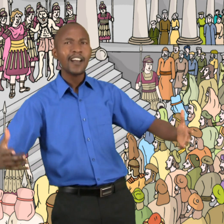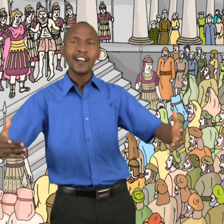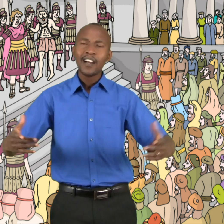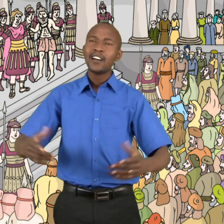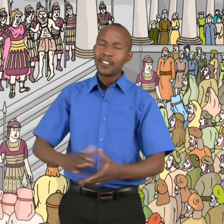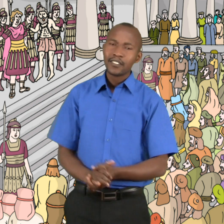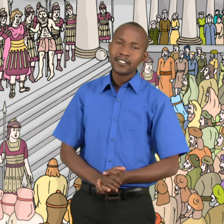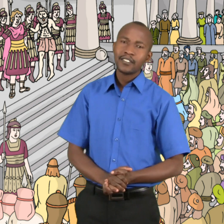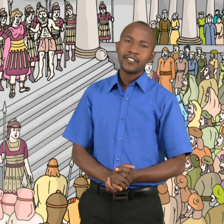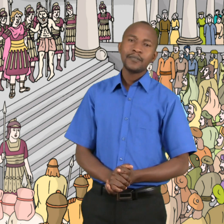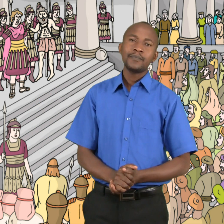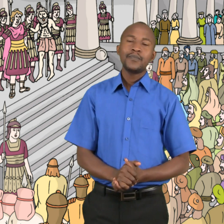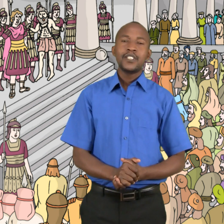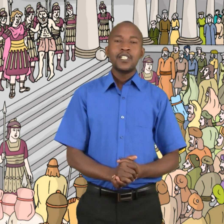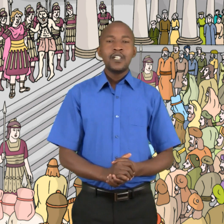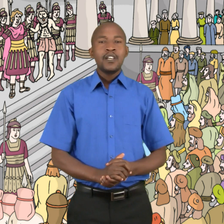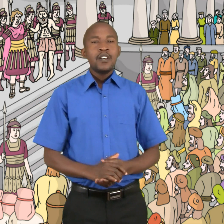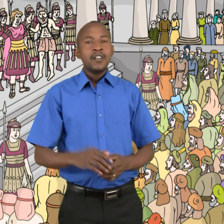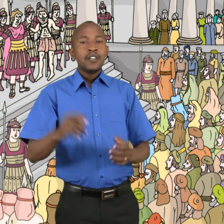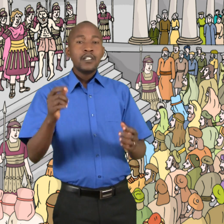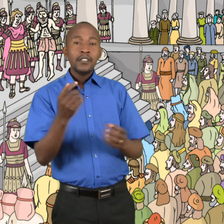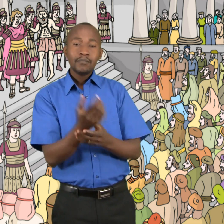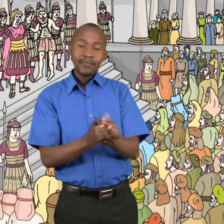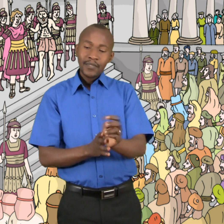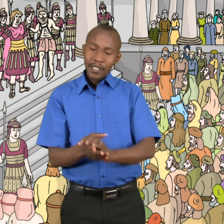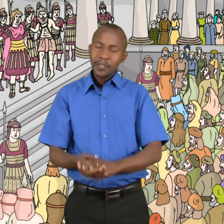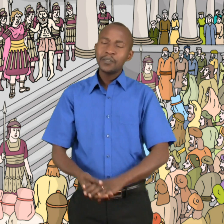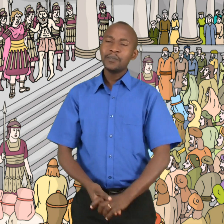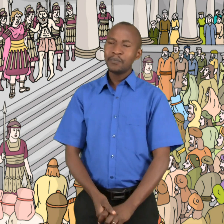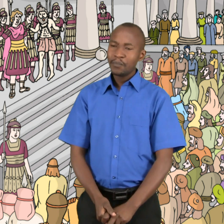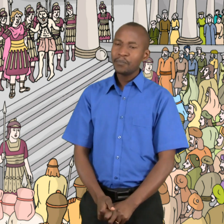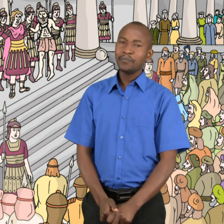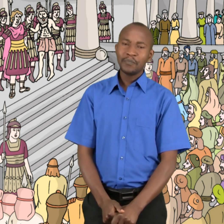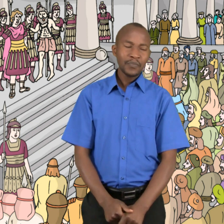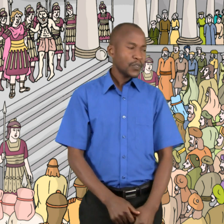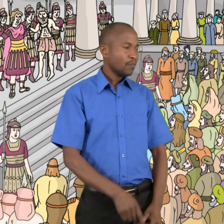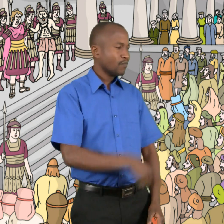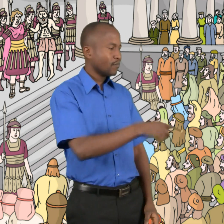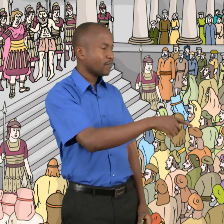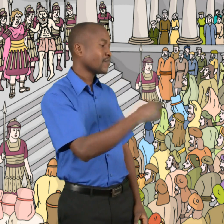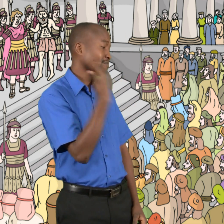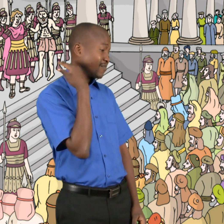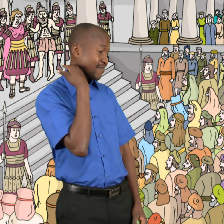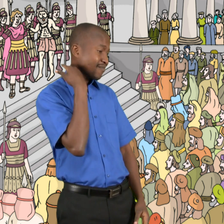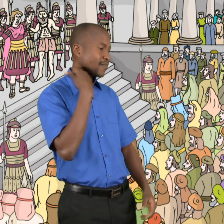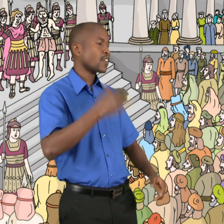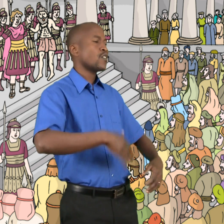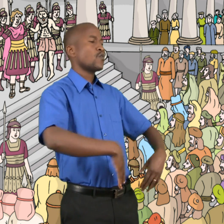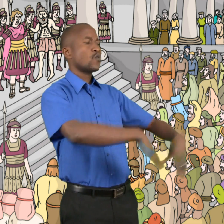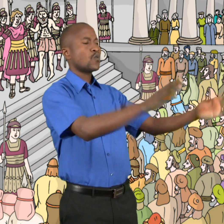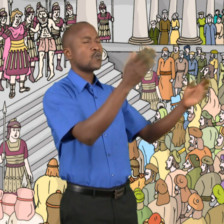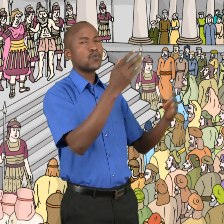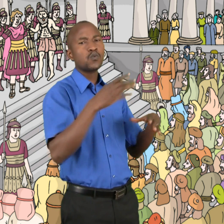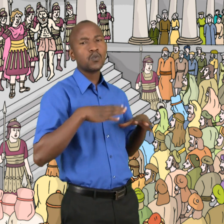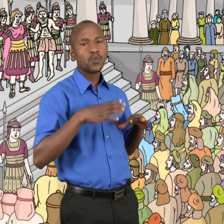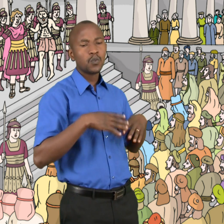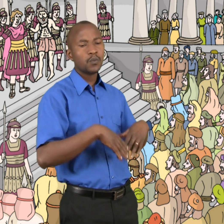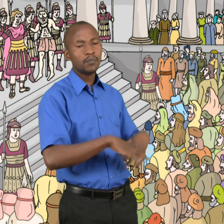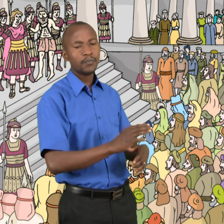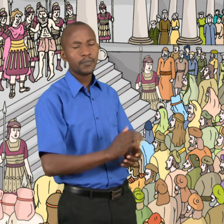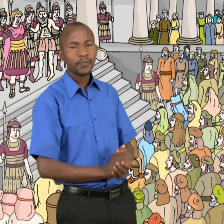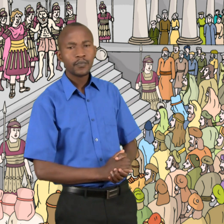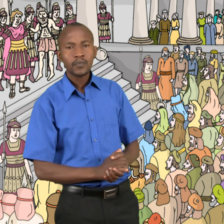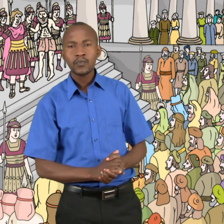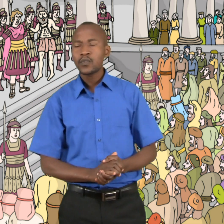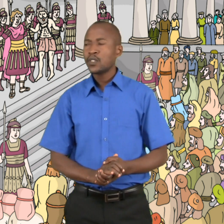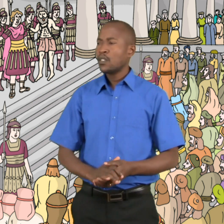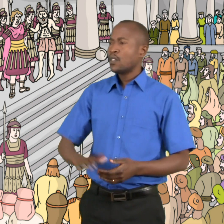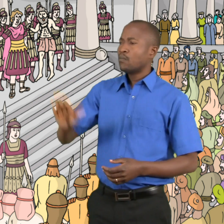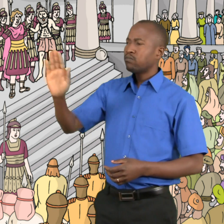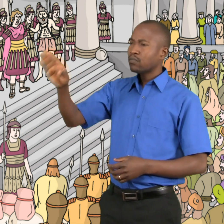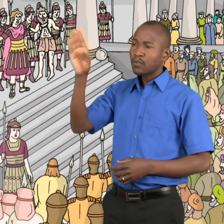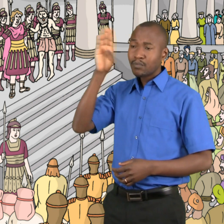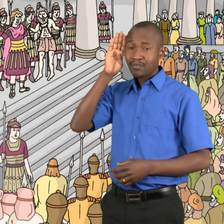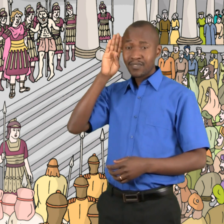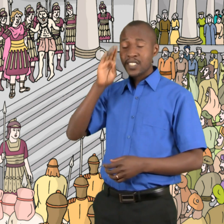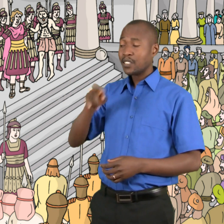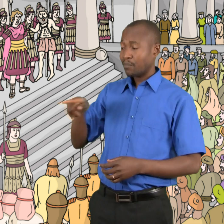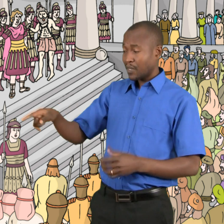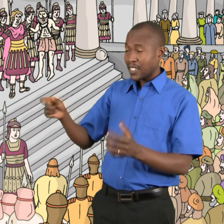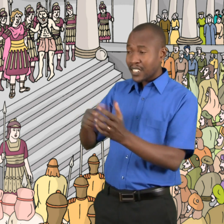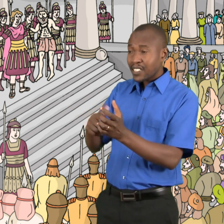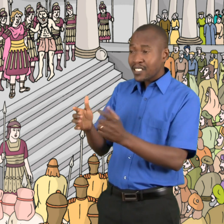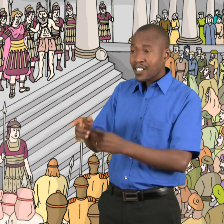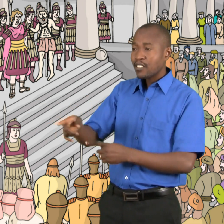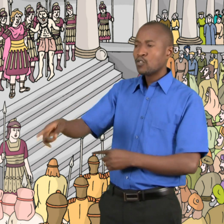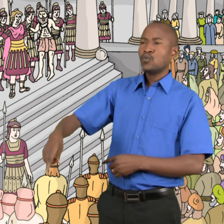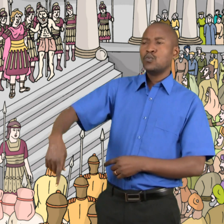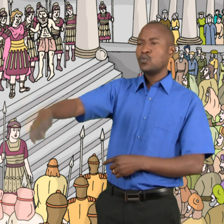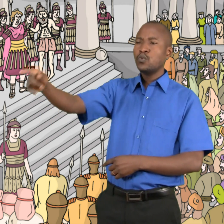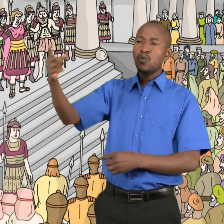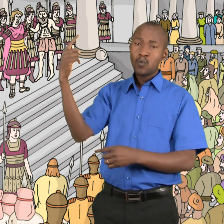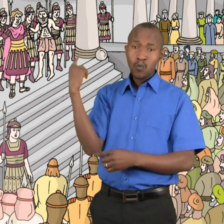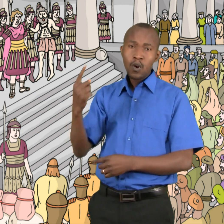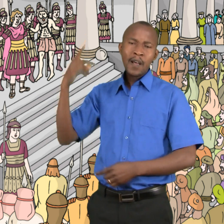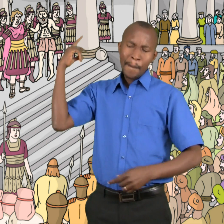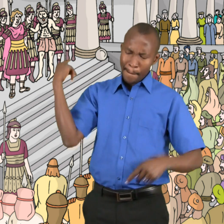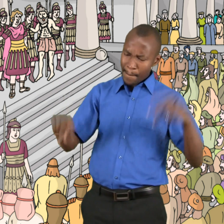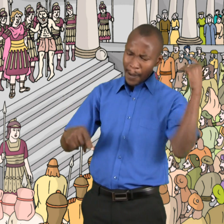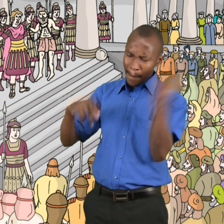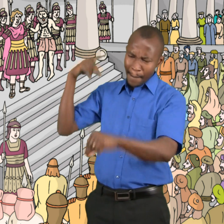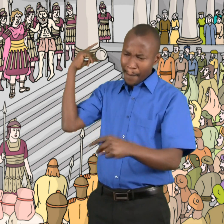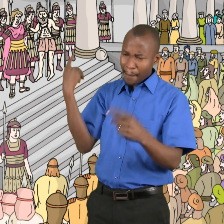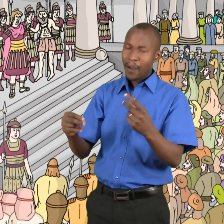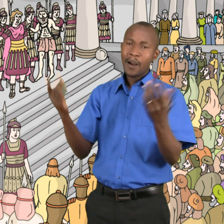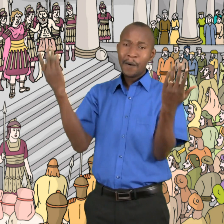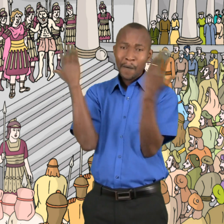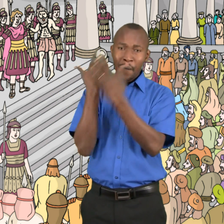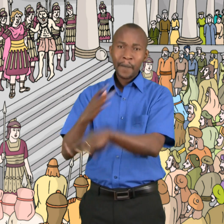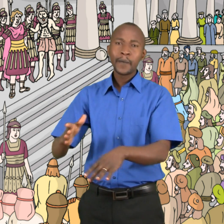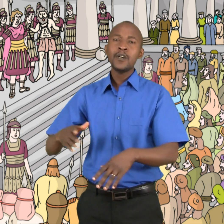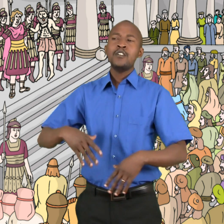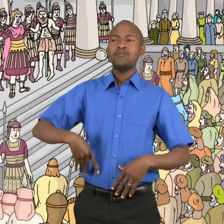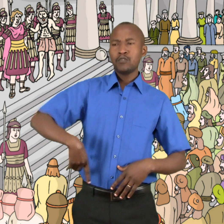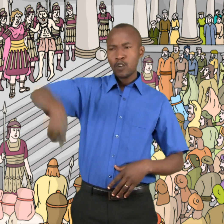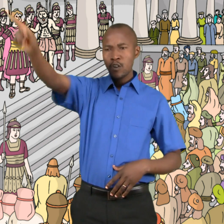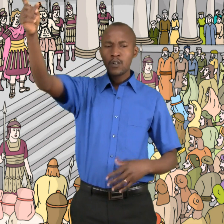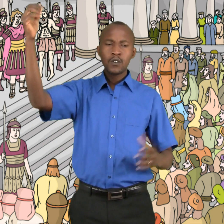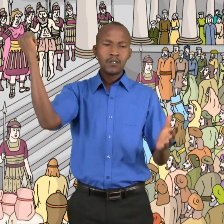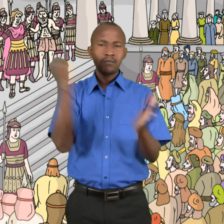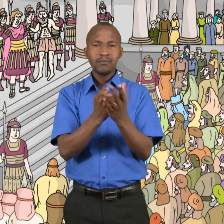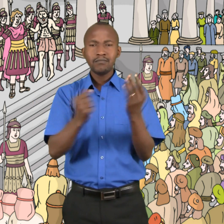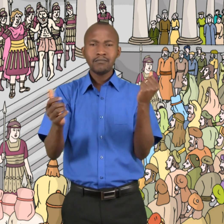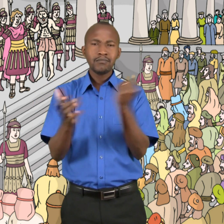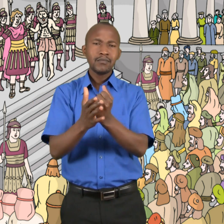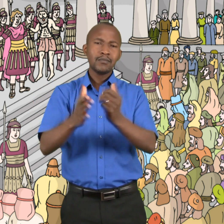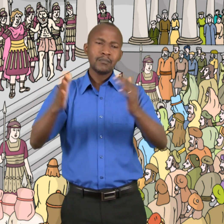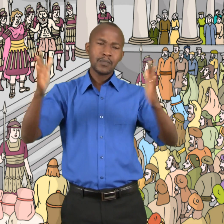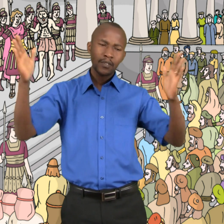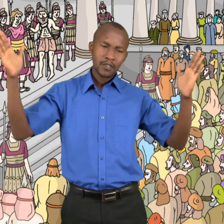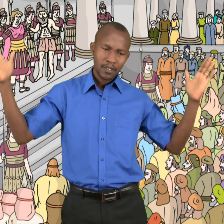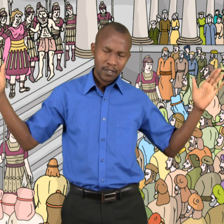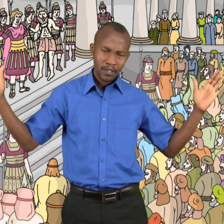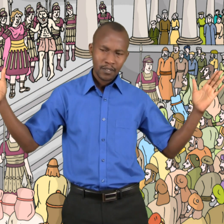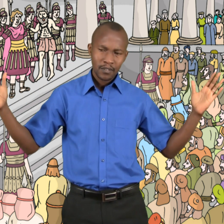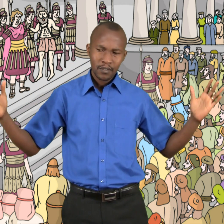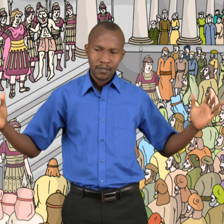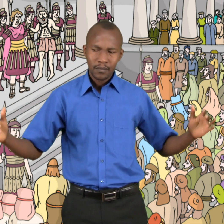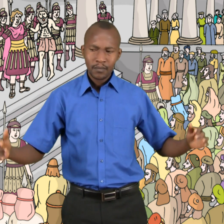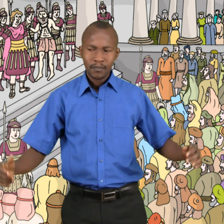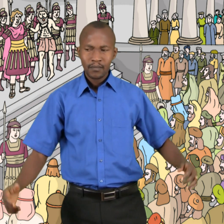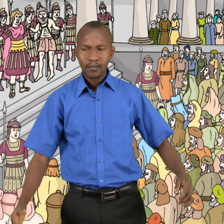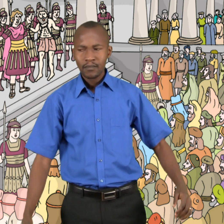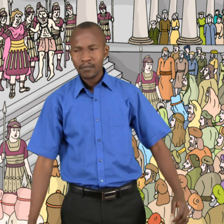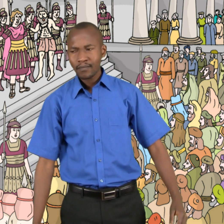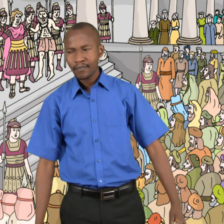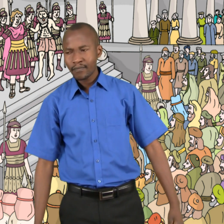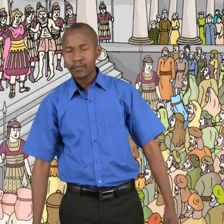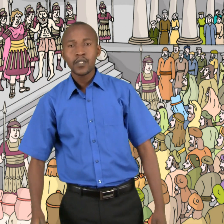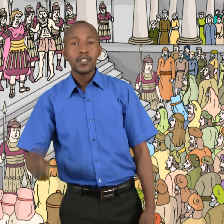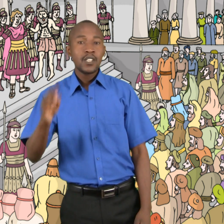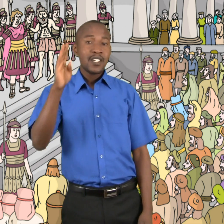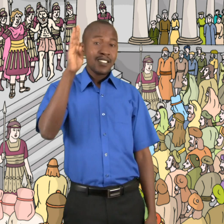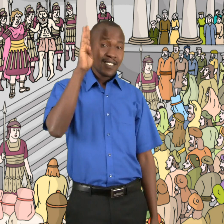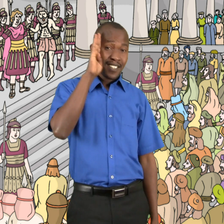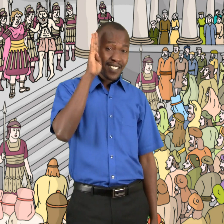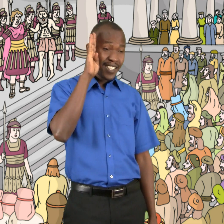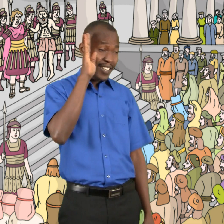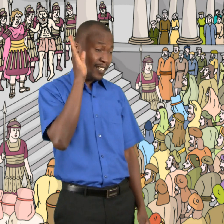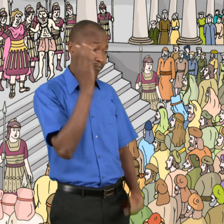All the people answered, “His blood be on us and on our children!”